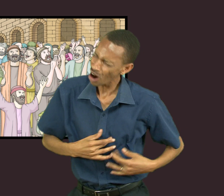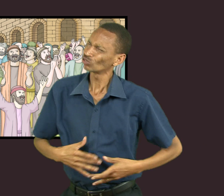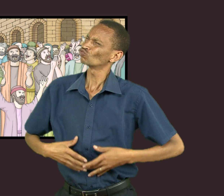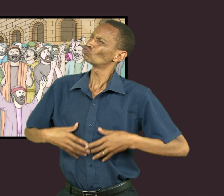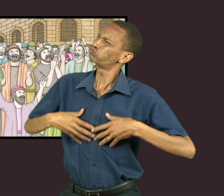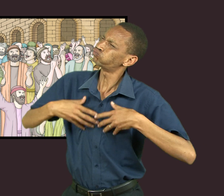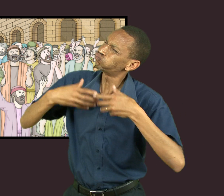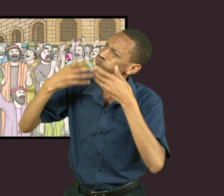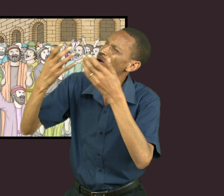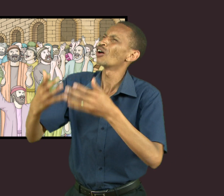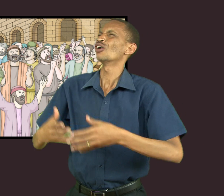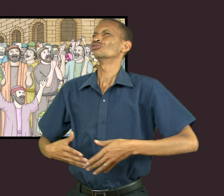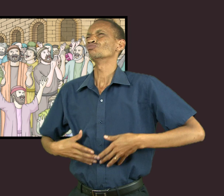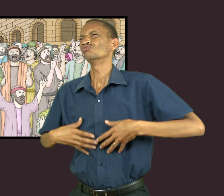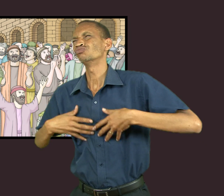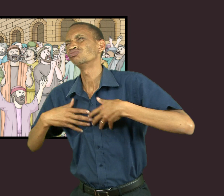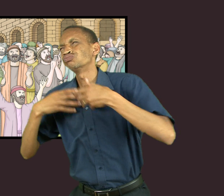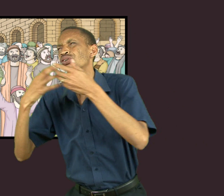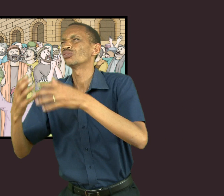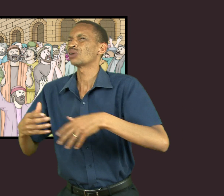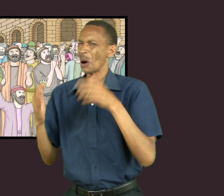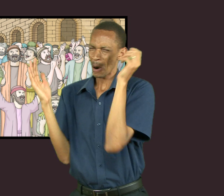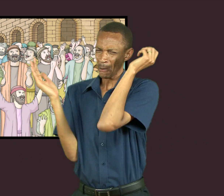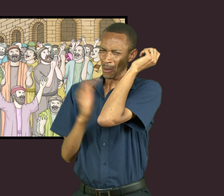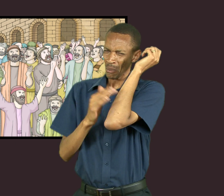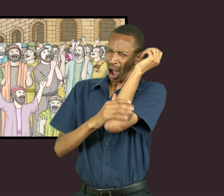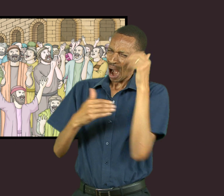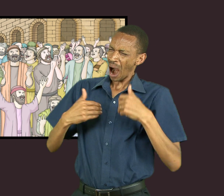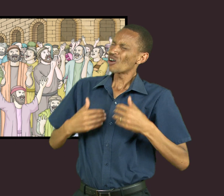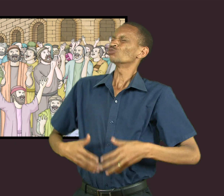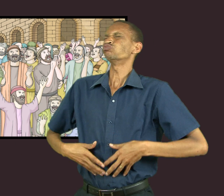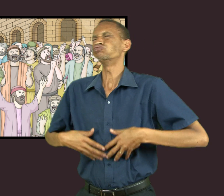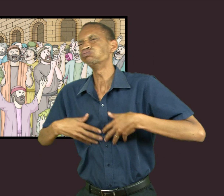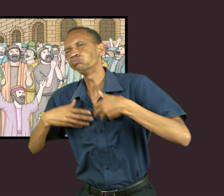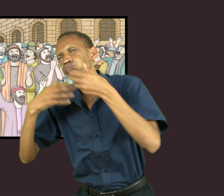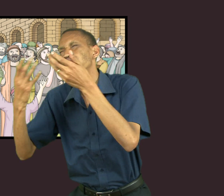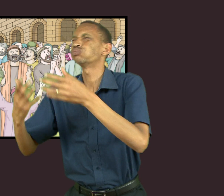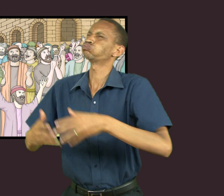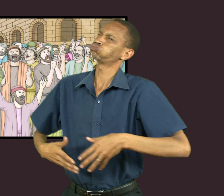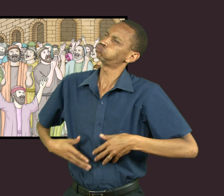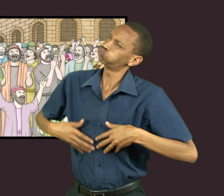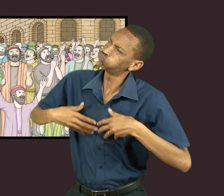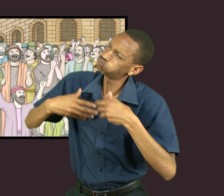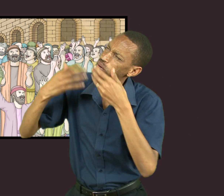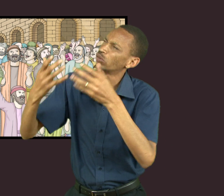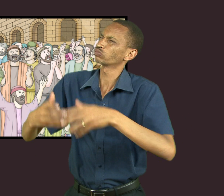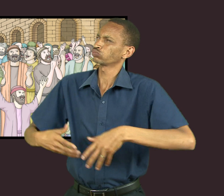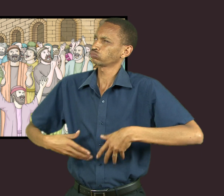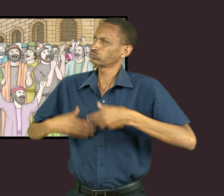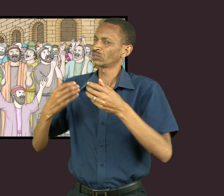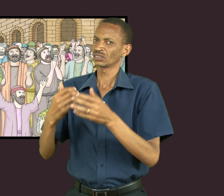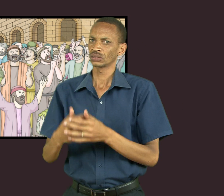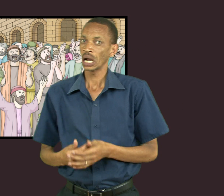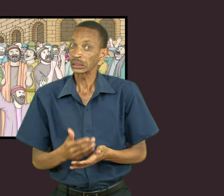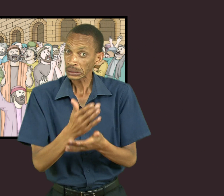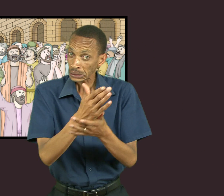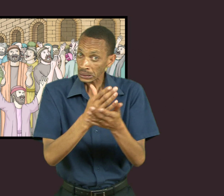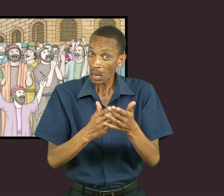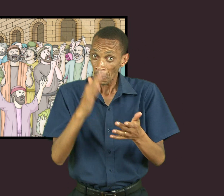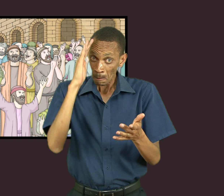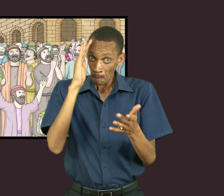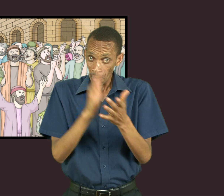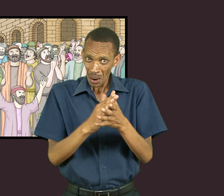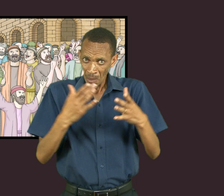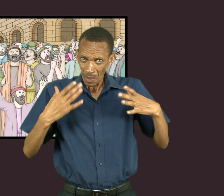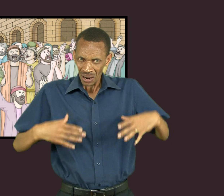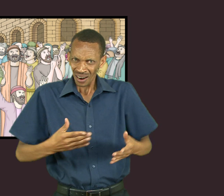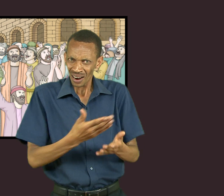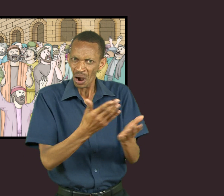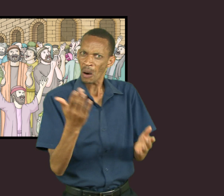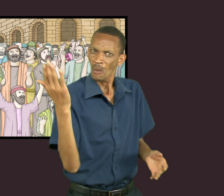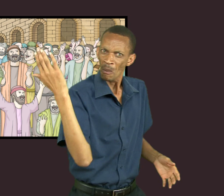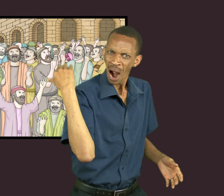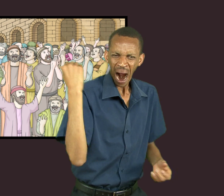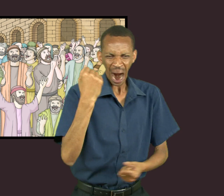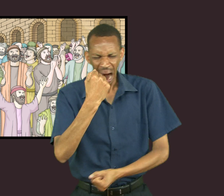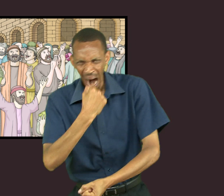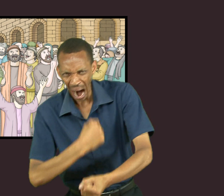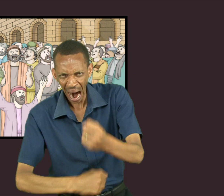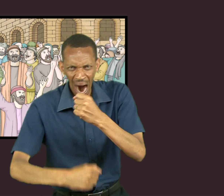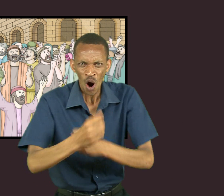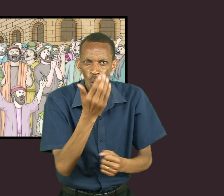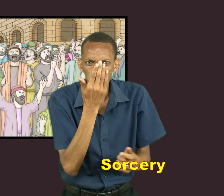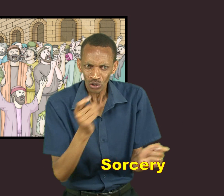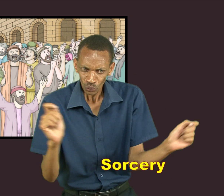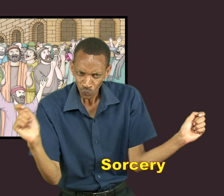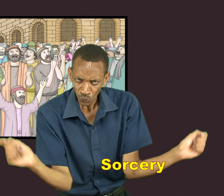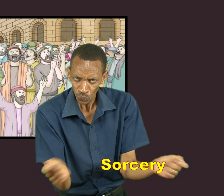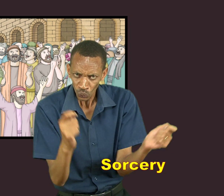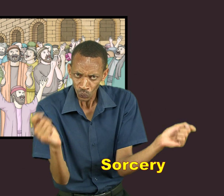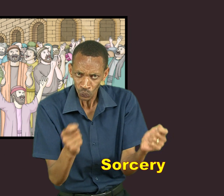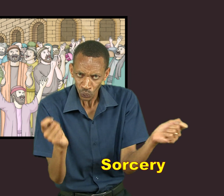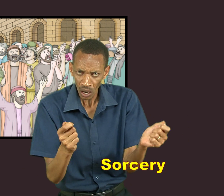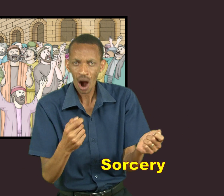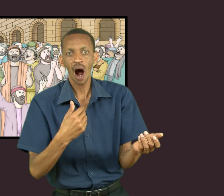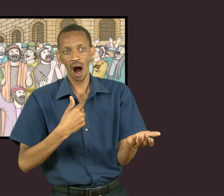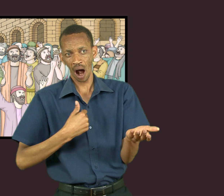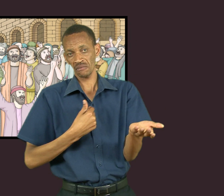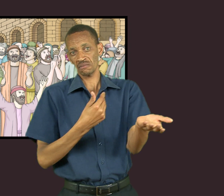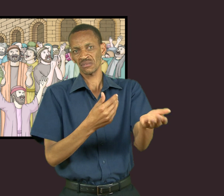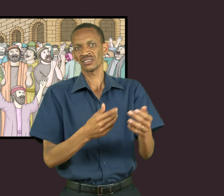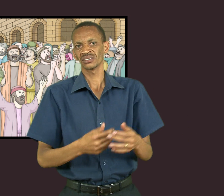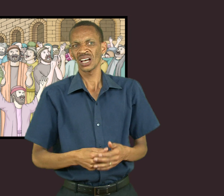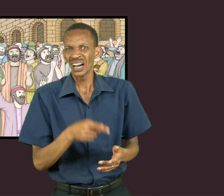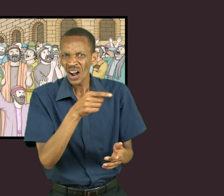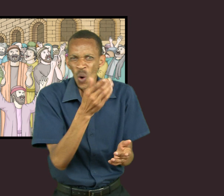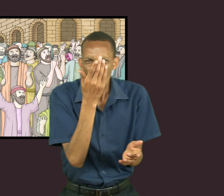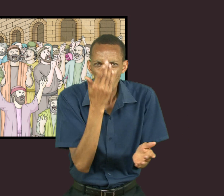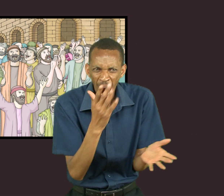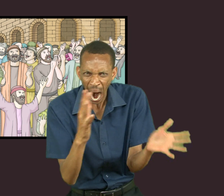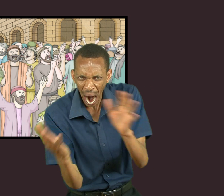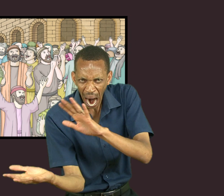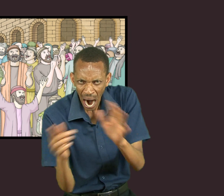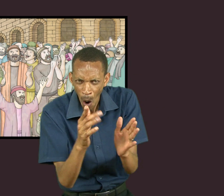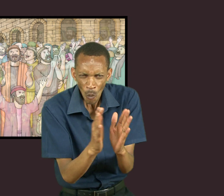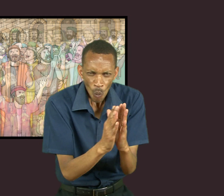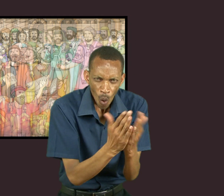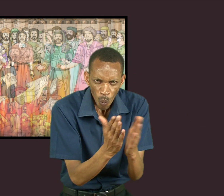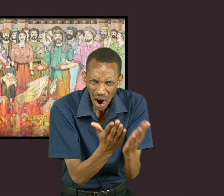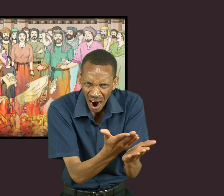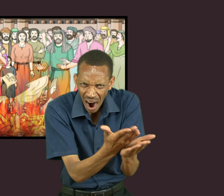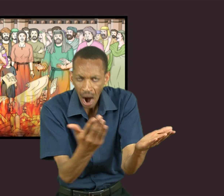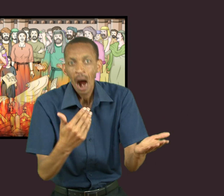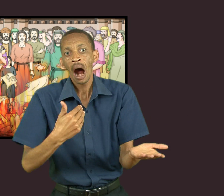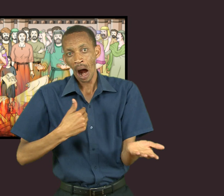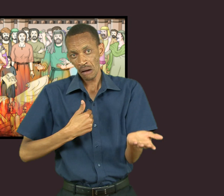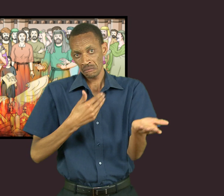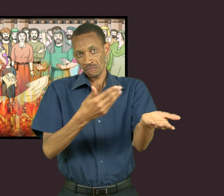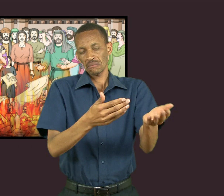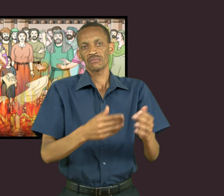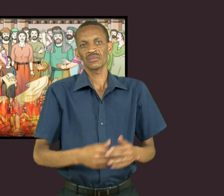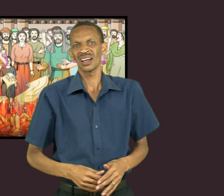Many who had believed now came forward, confessing and disclosing their deeds.